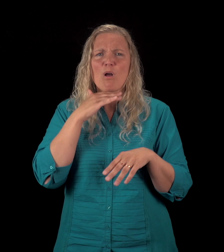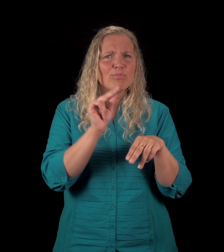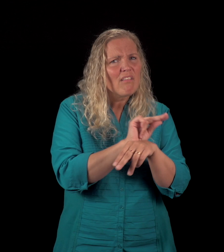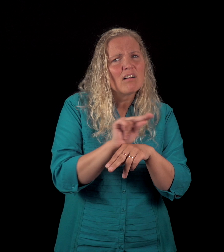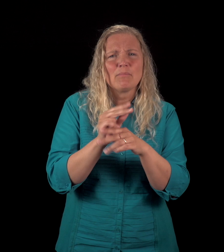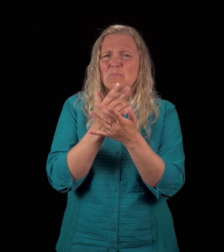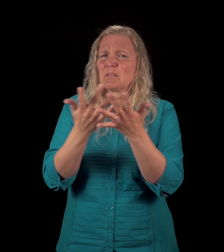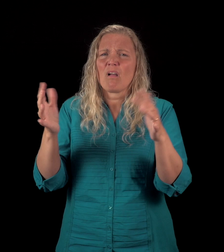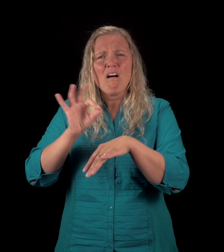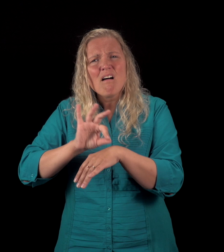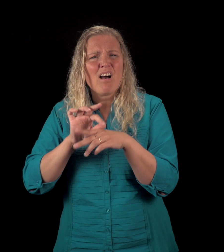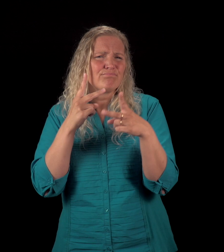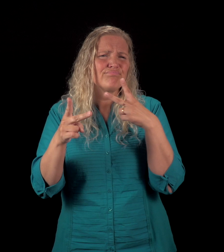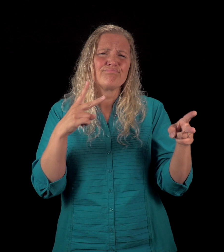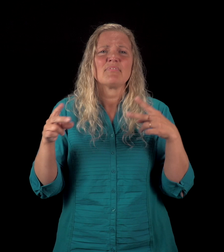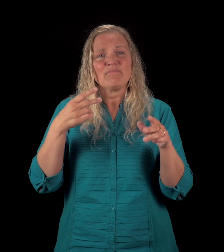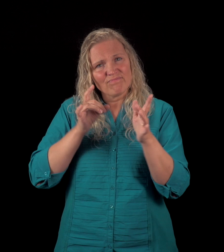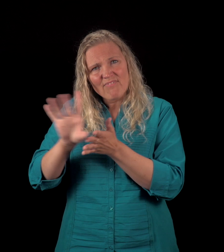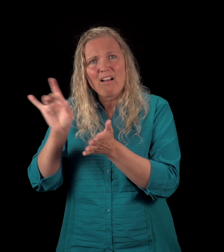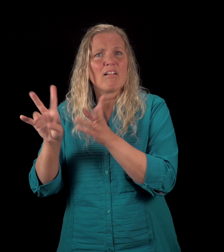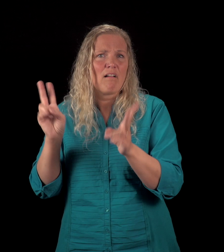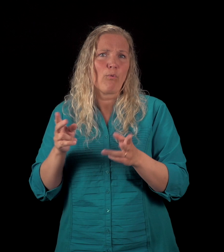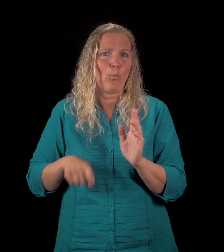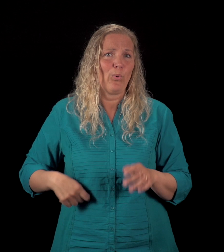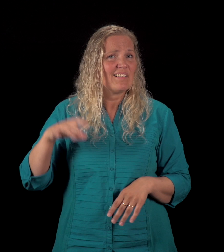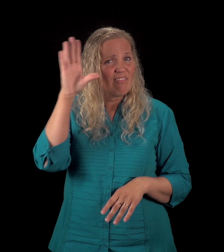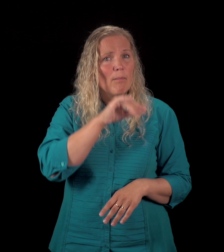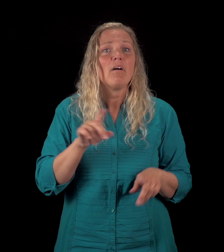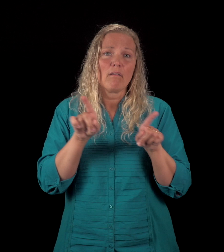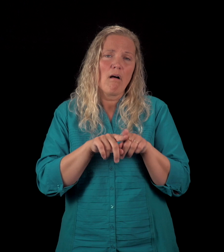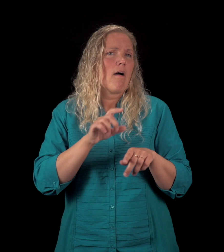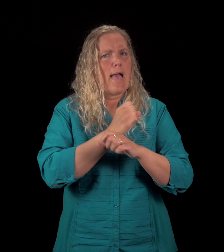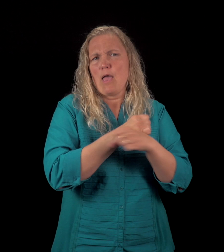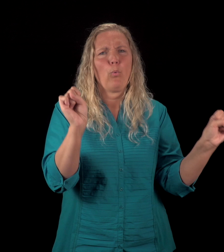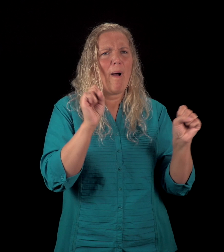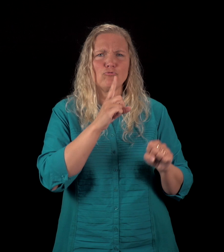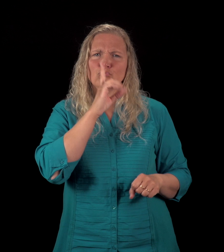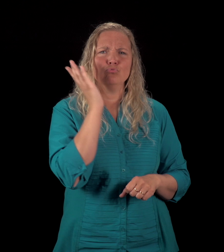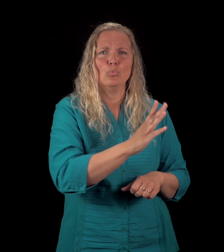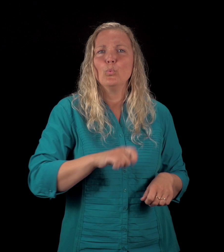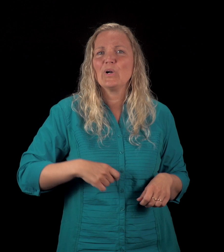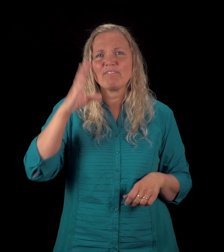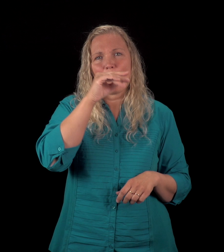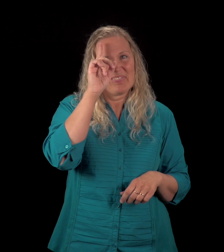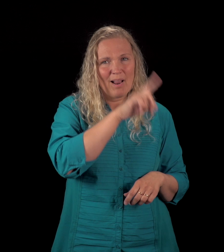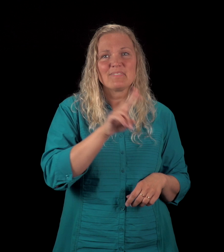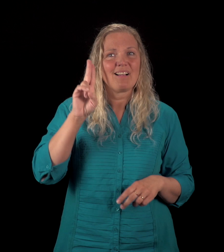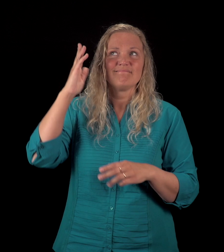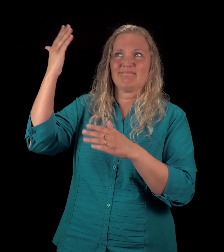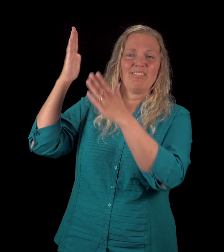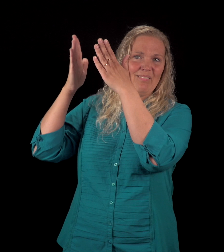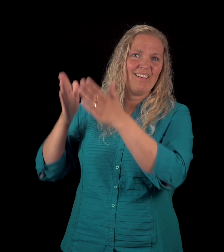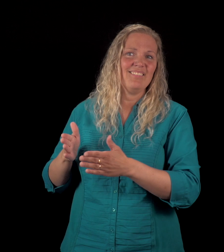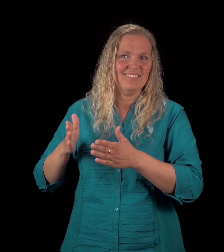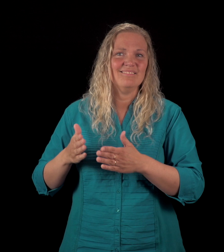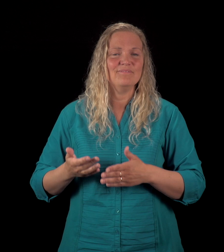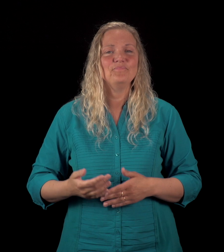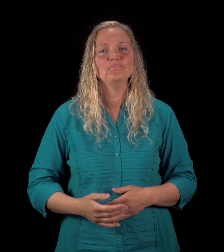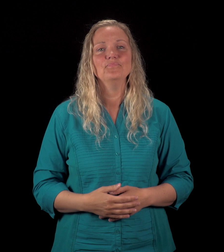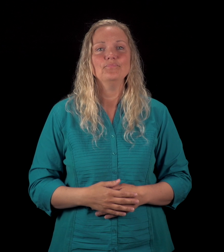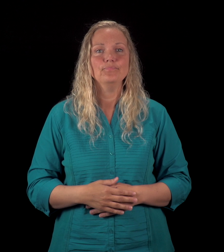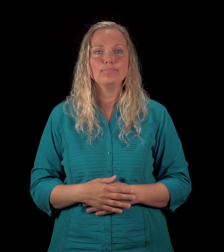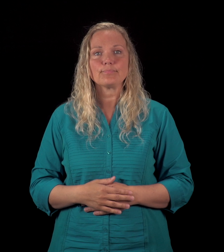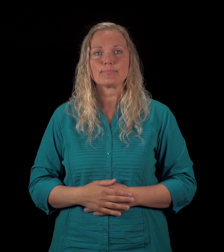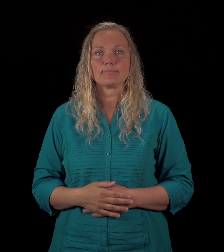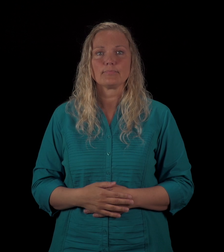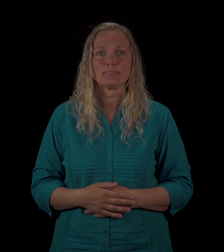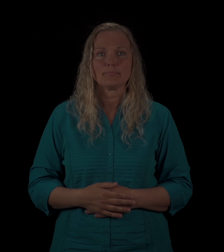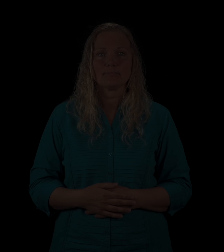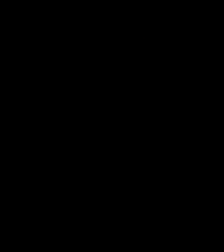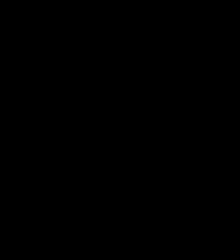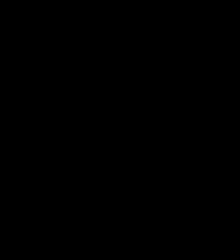But He would not allow the demons to speak, because they knew who He was.